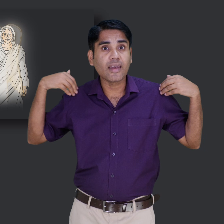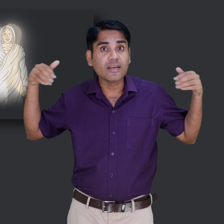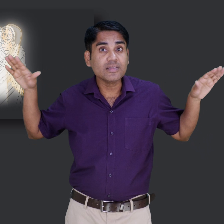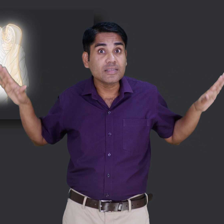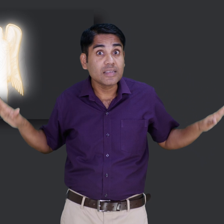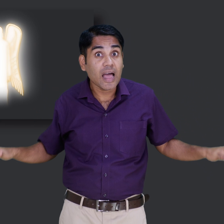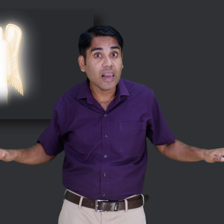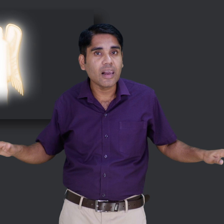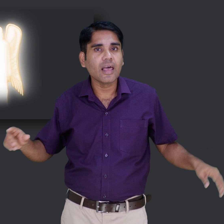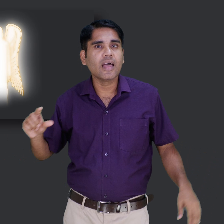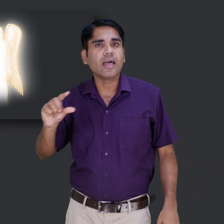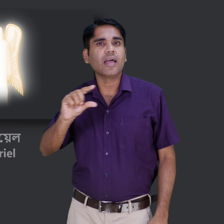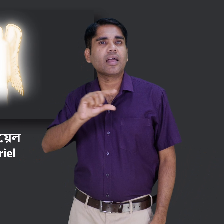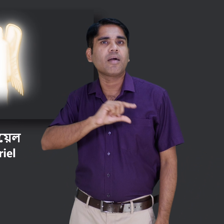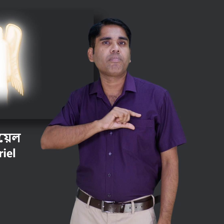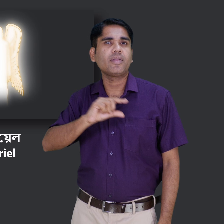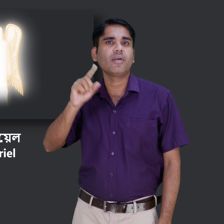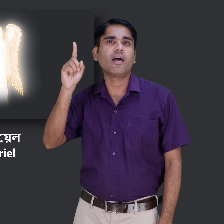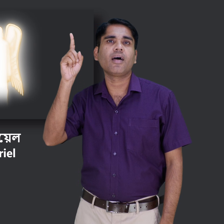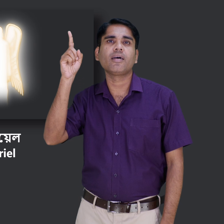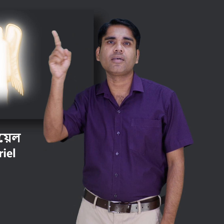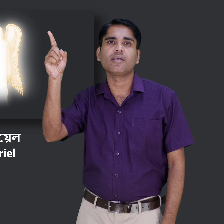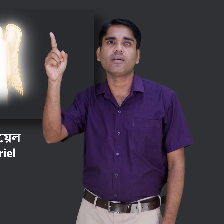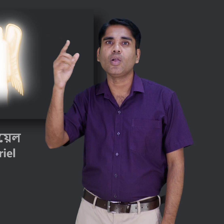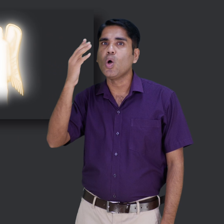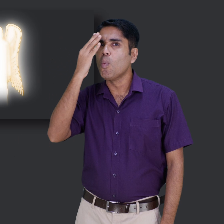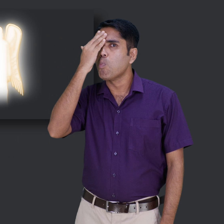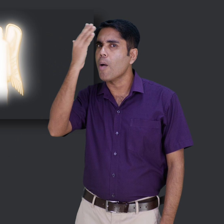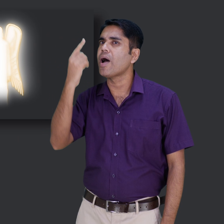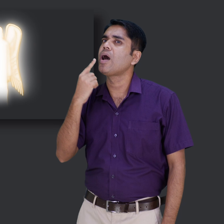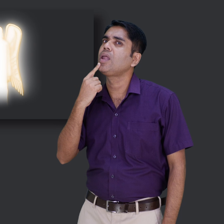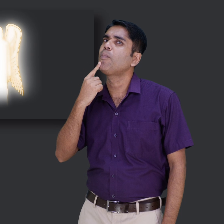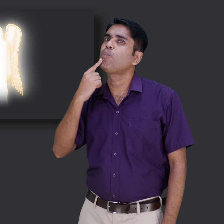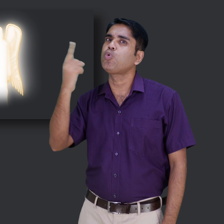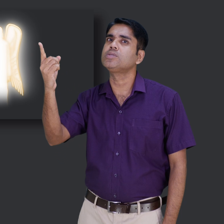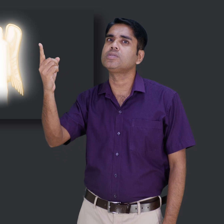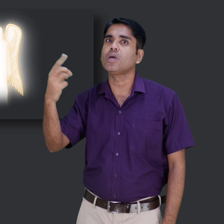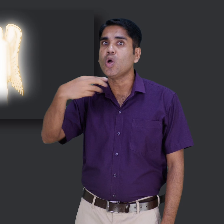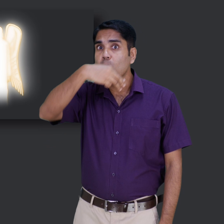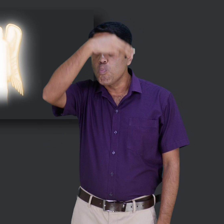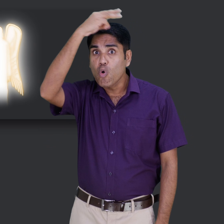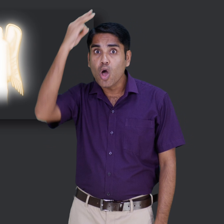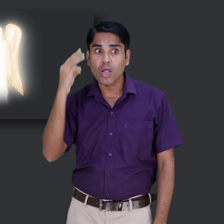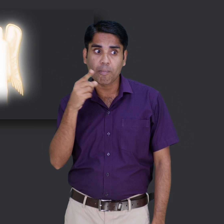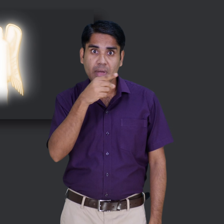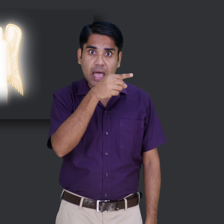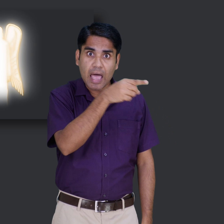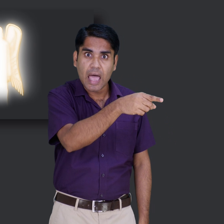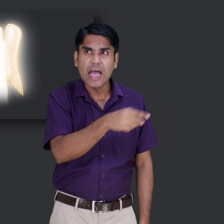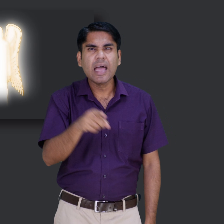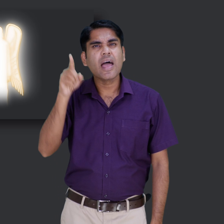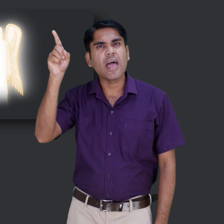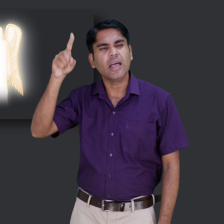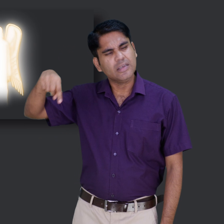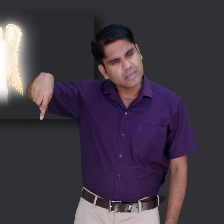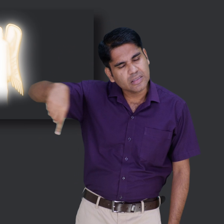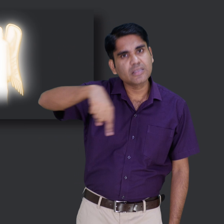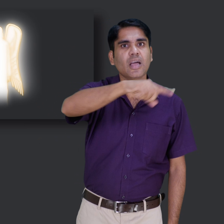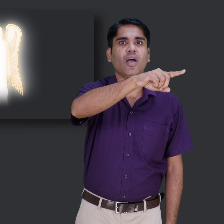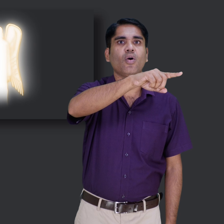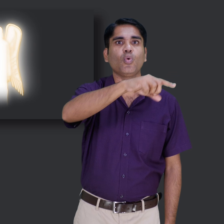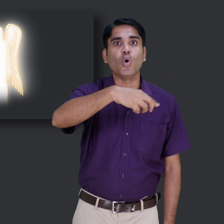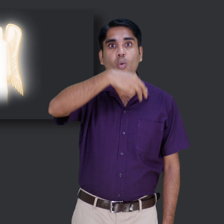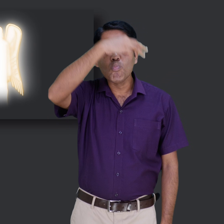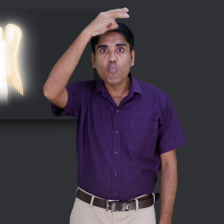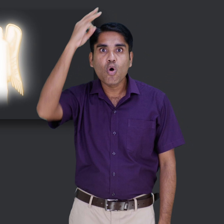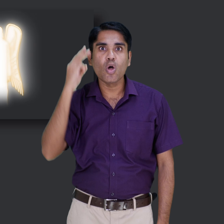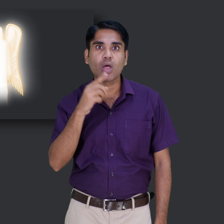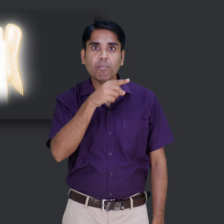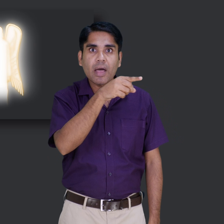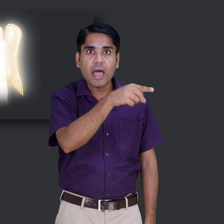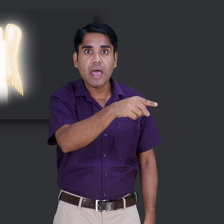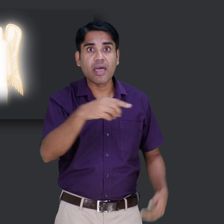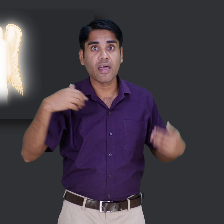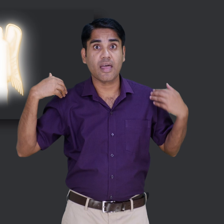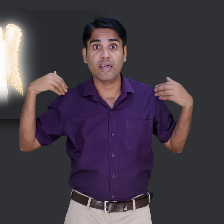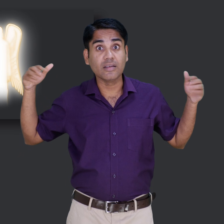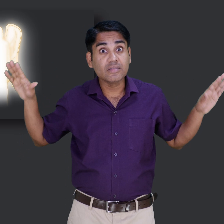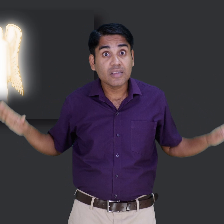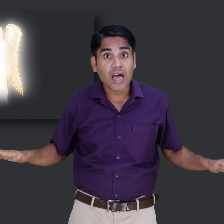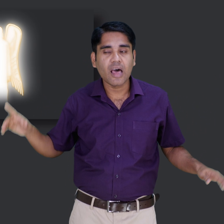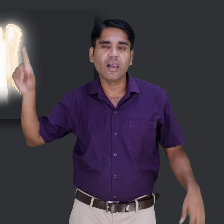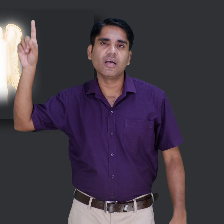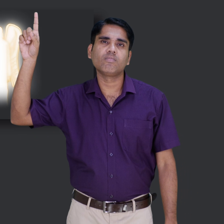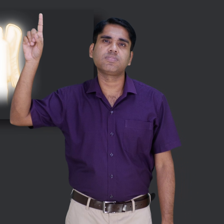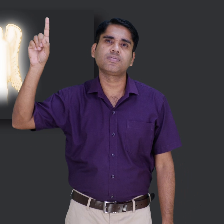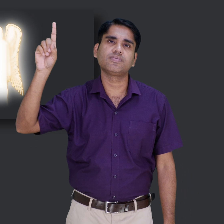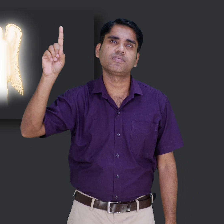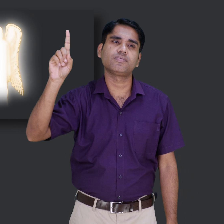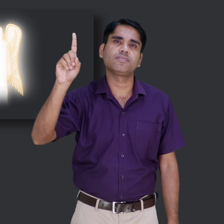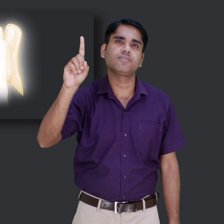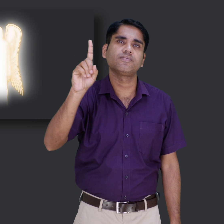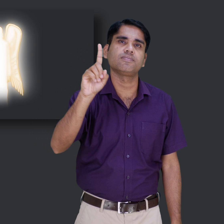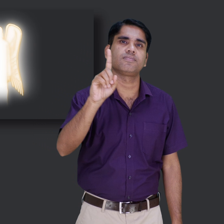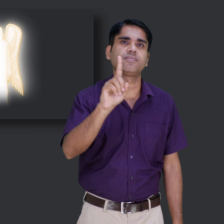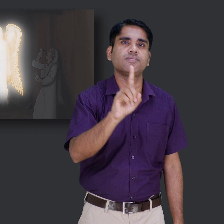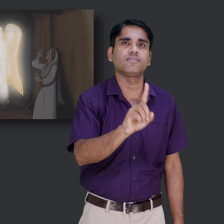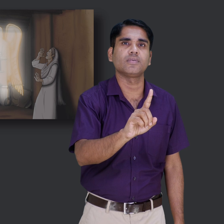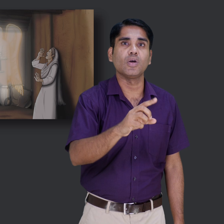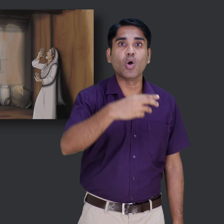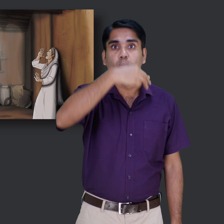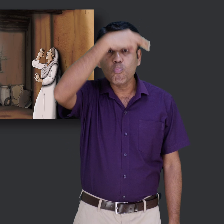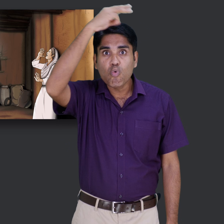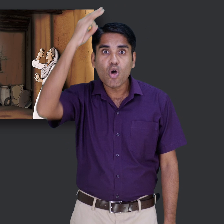And the virgin’s name was Mary.